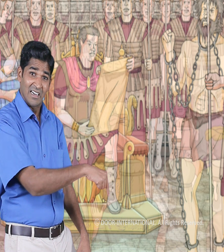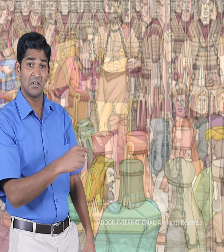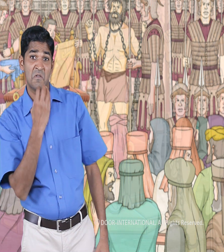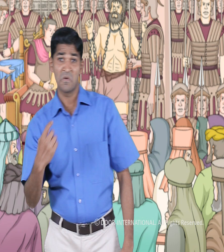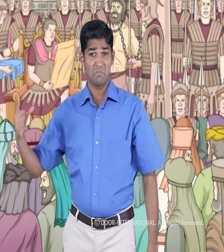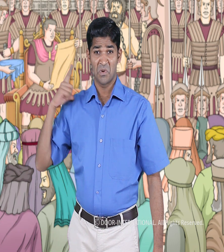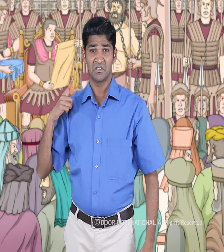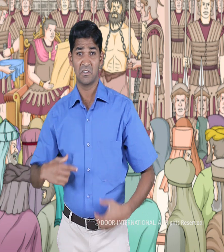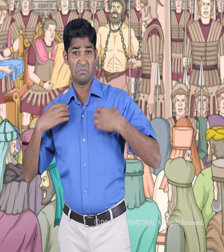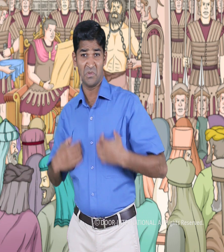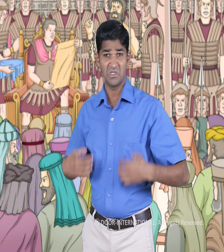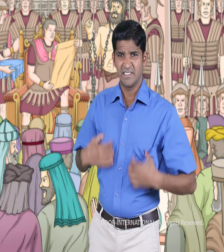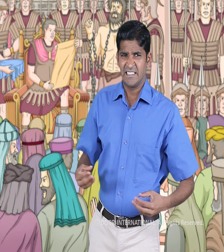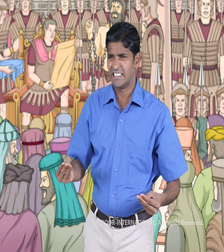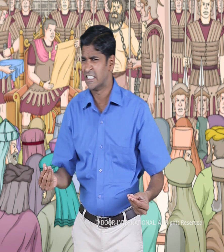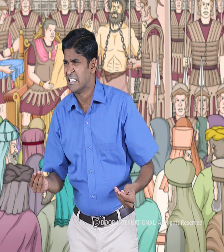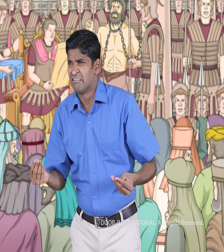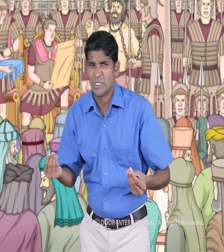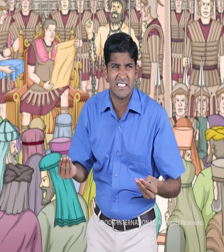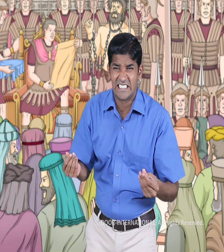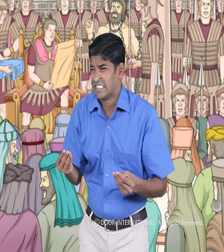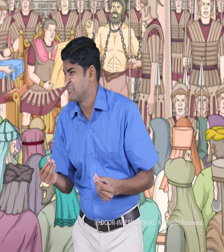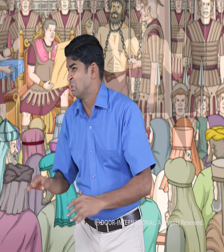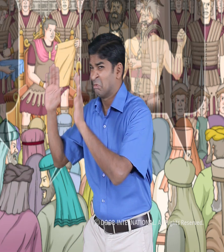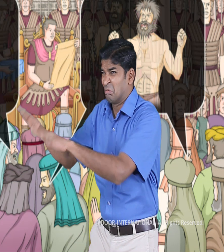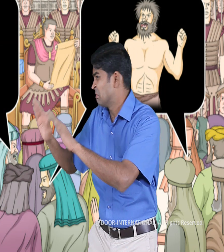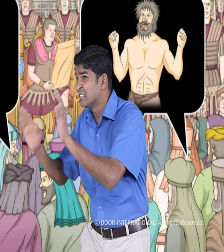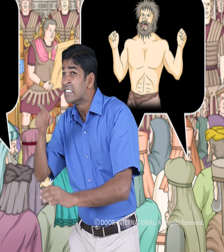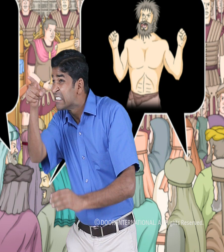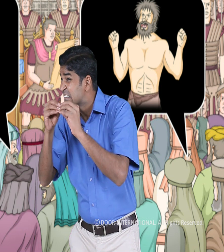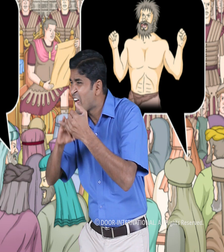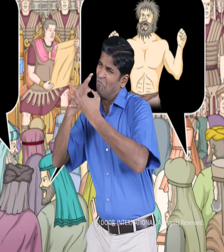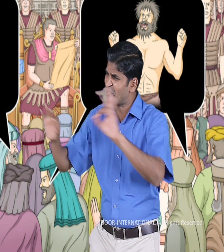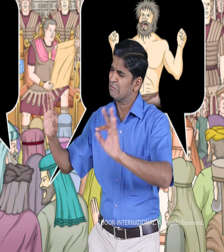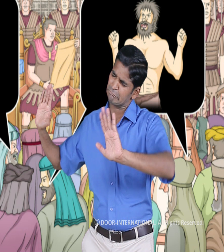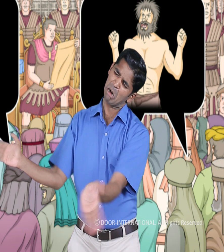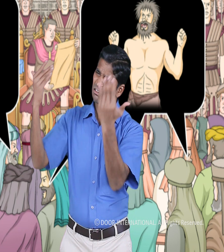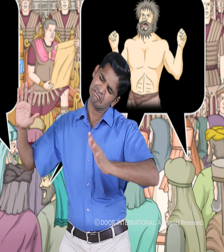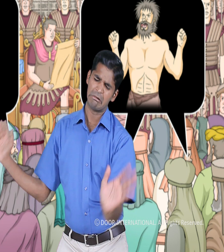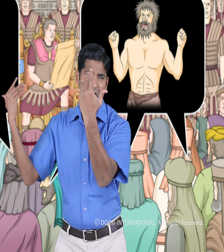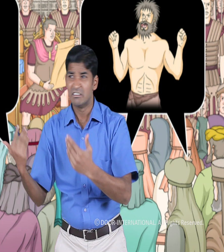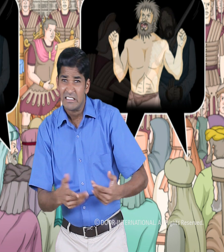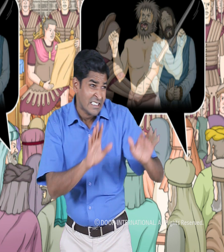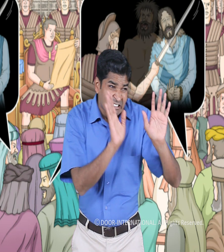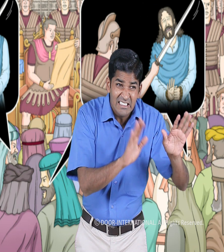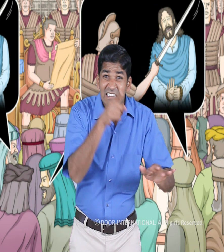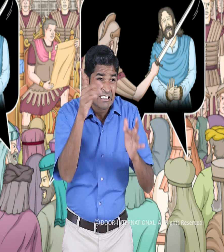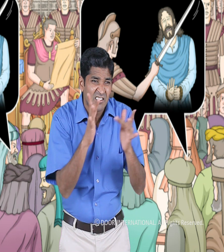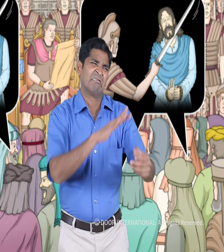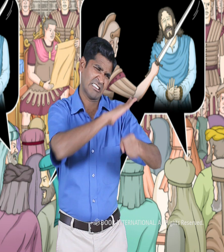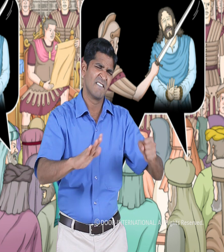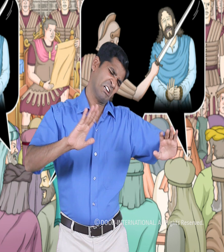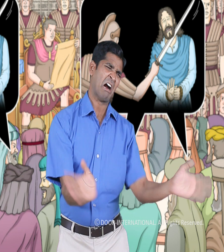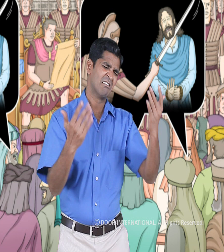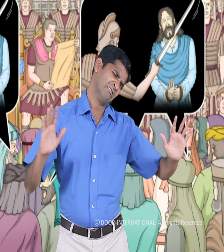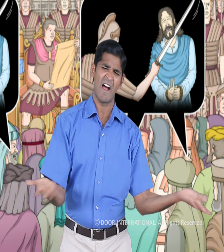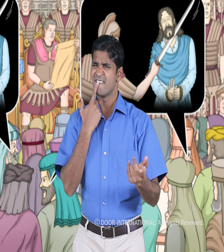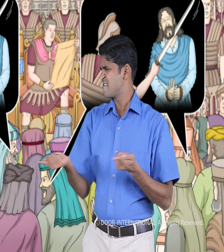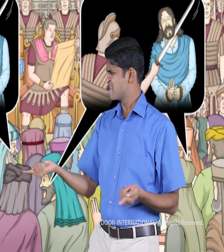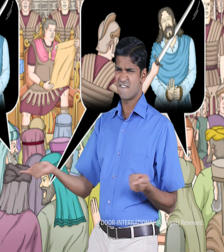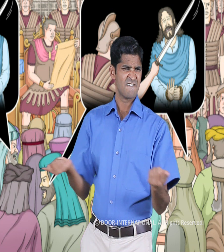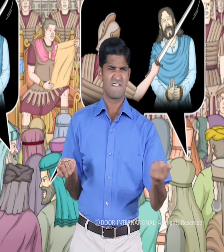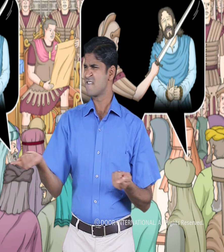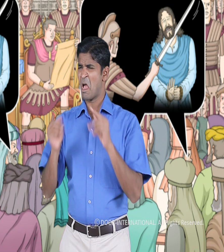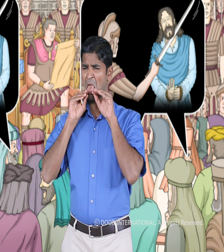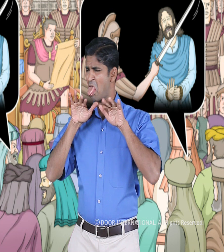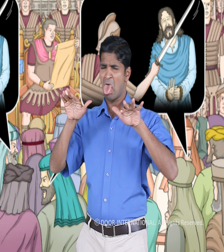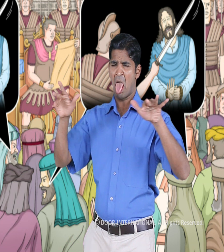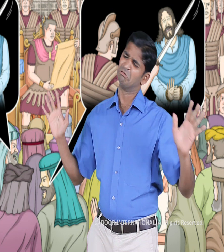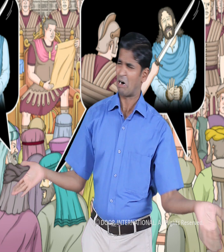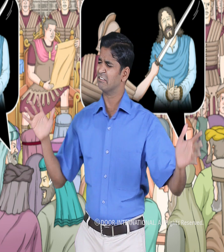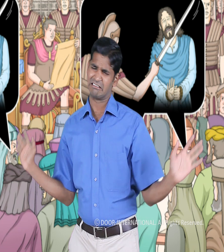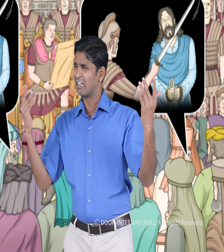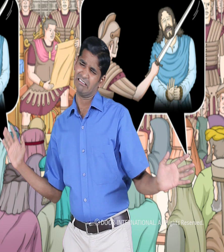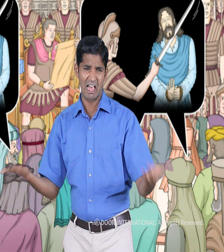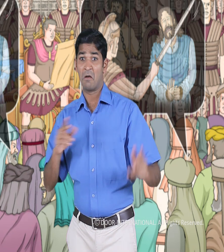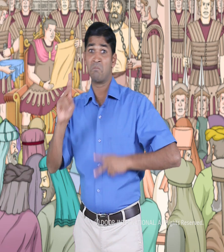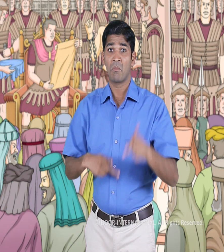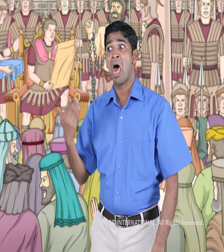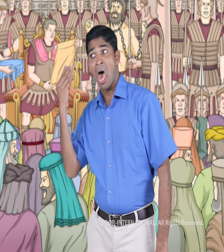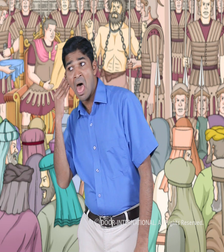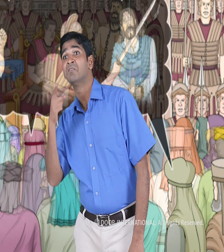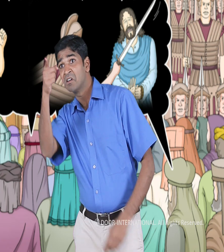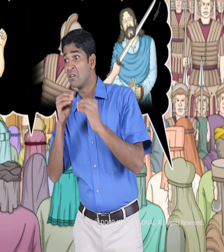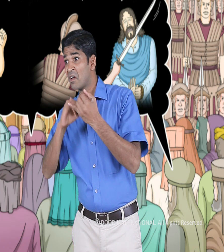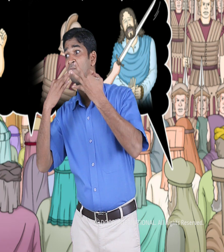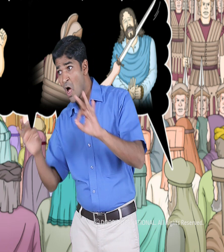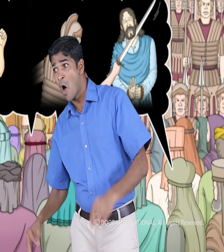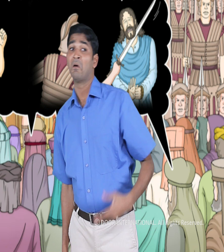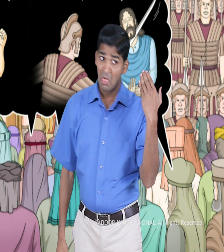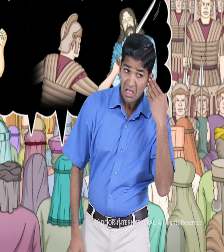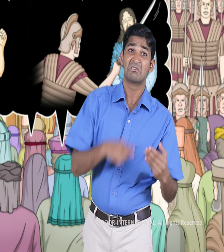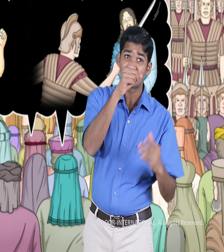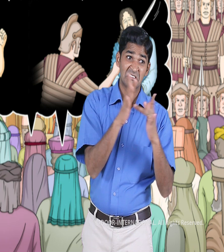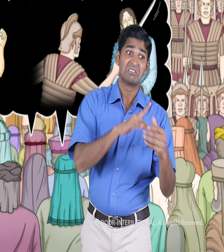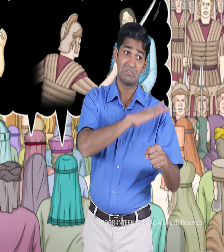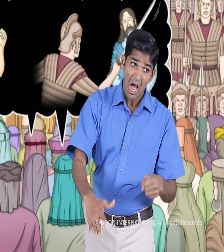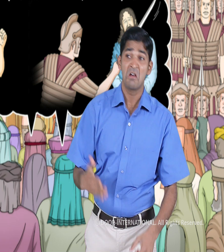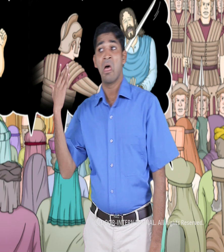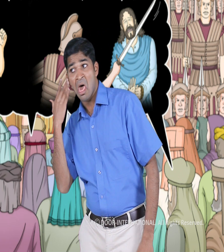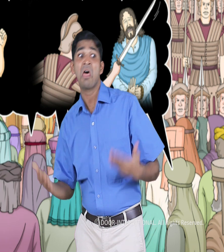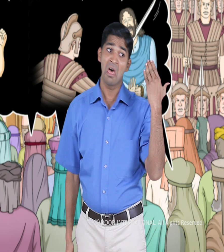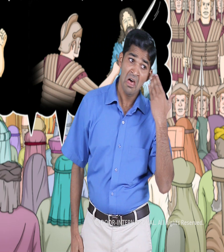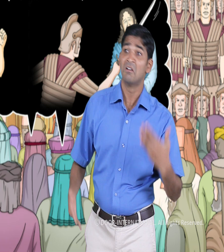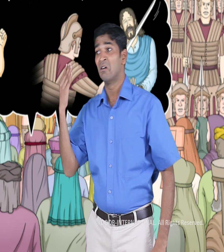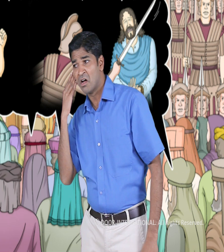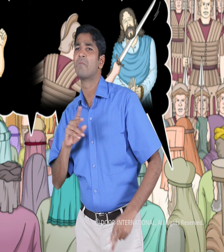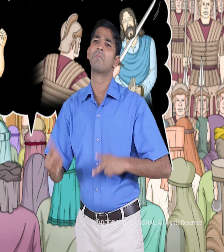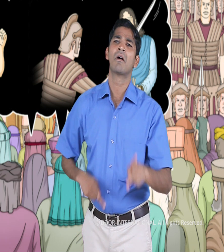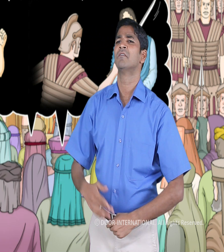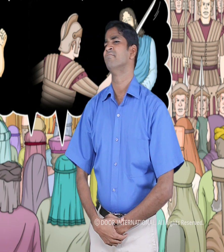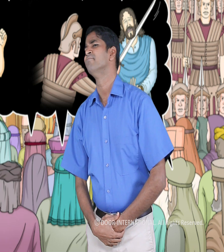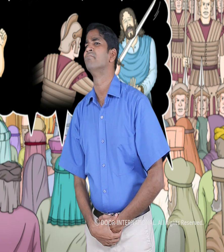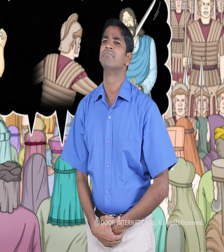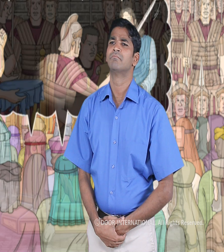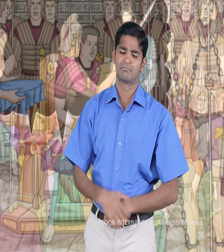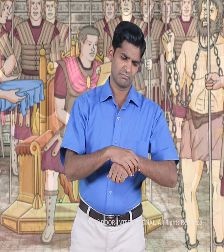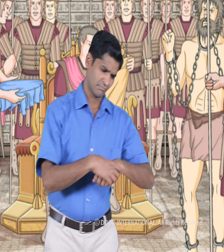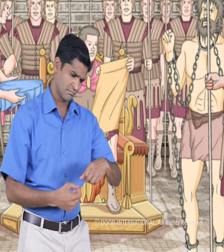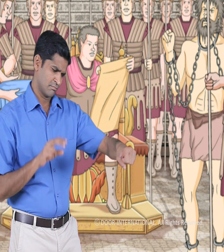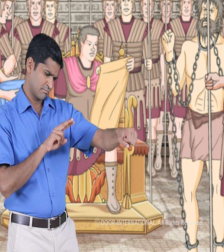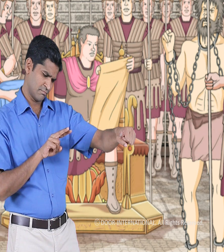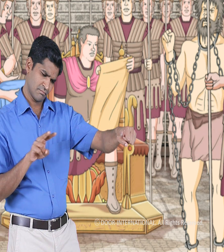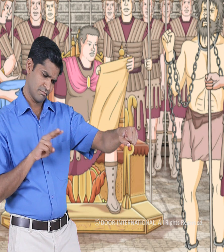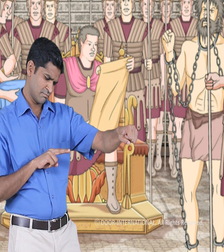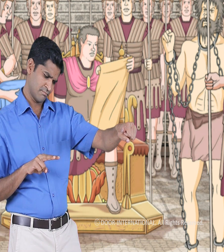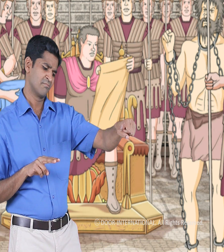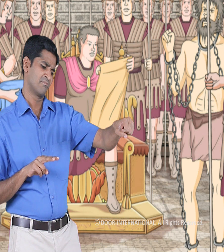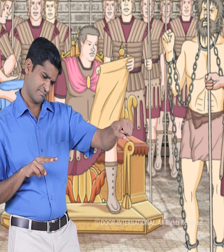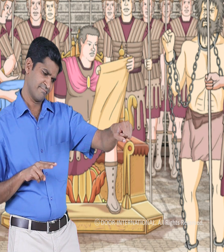But the chief priests and elders persuaded the crowds to ask for Barabbas and to have Jesus put to death.